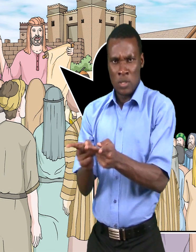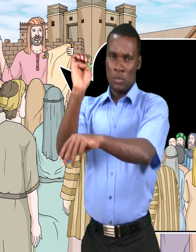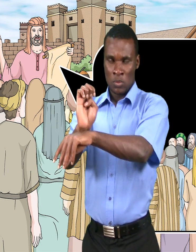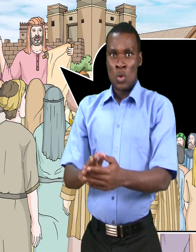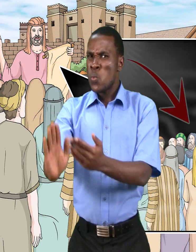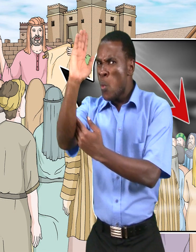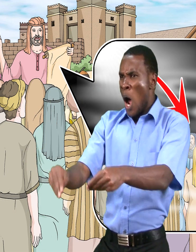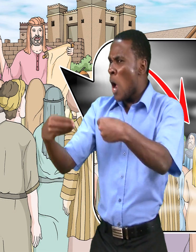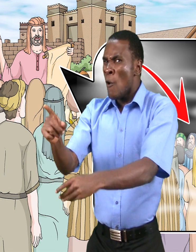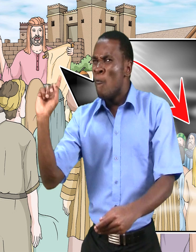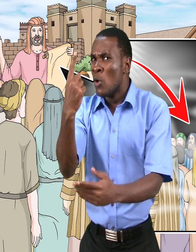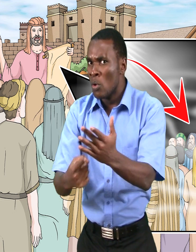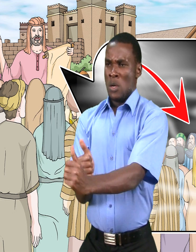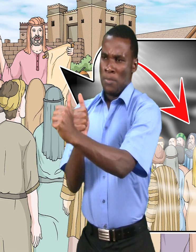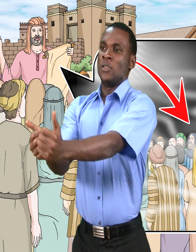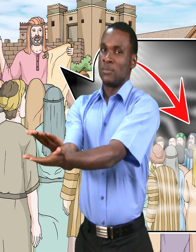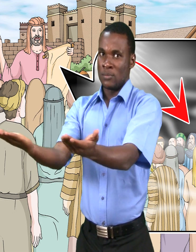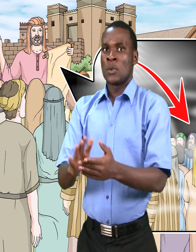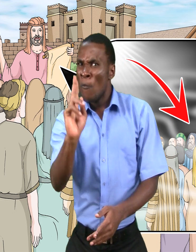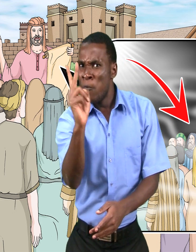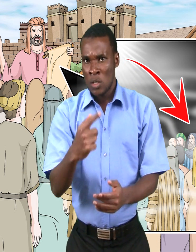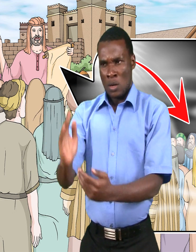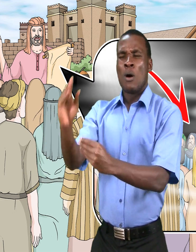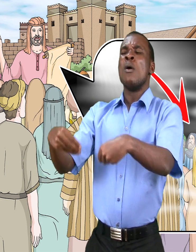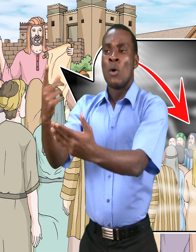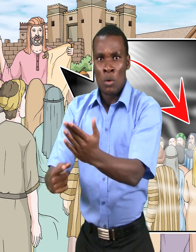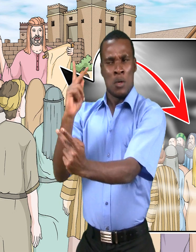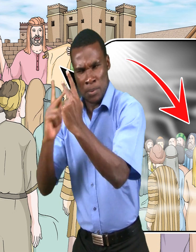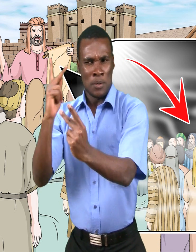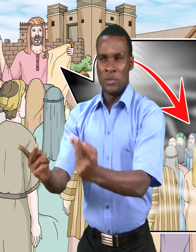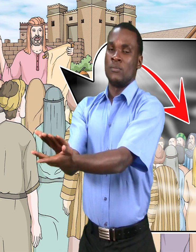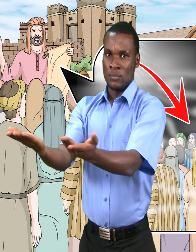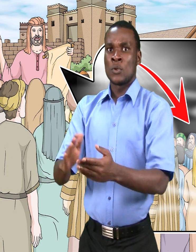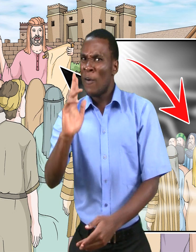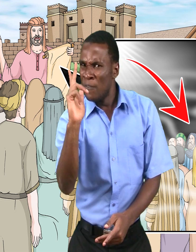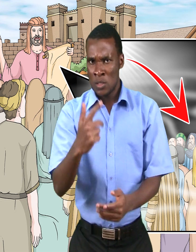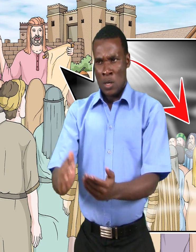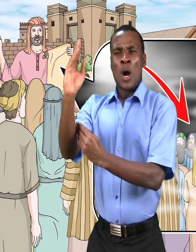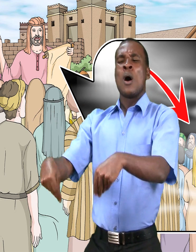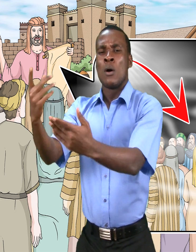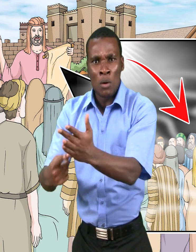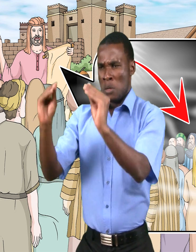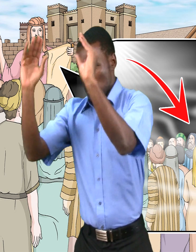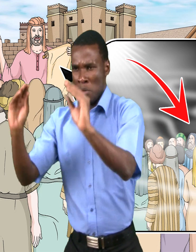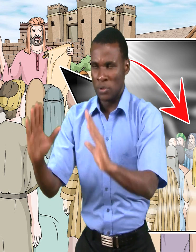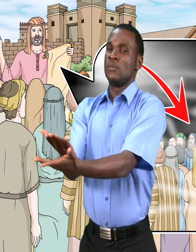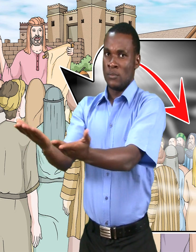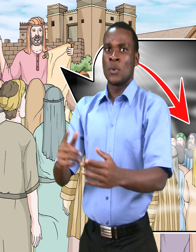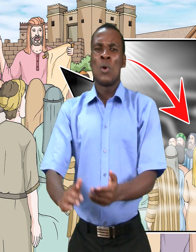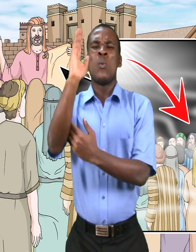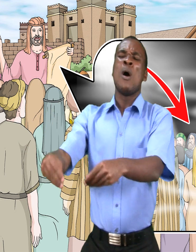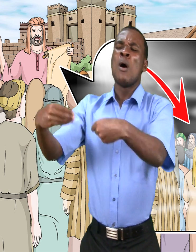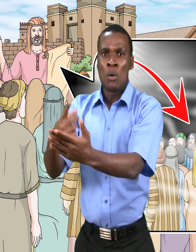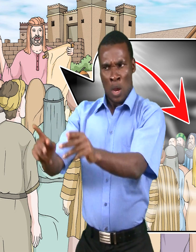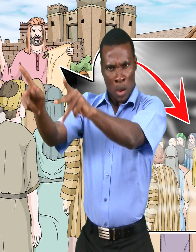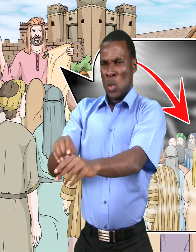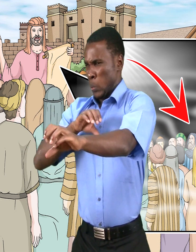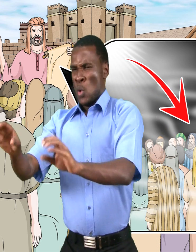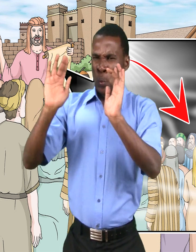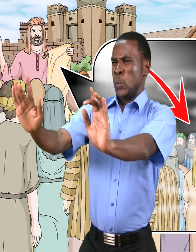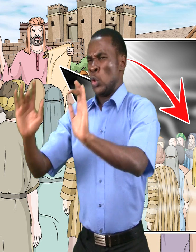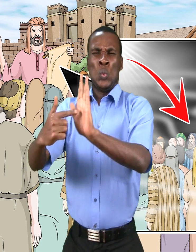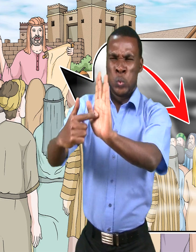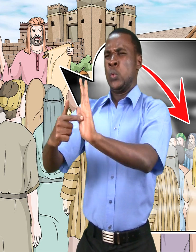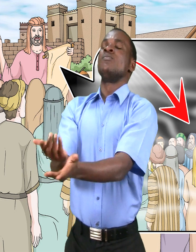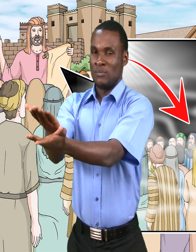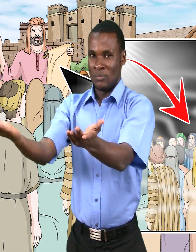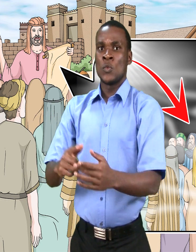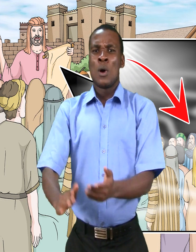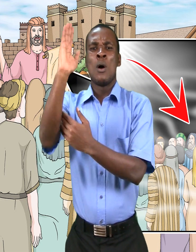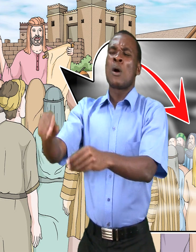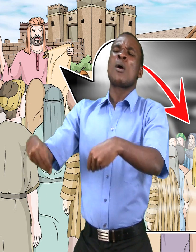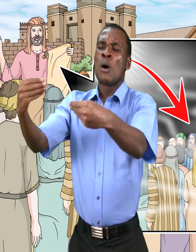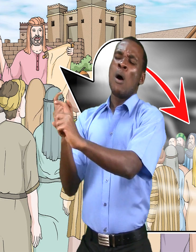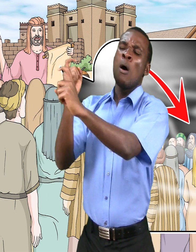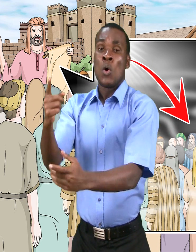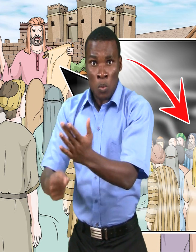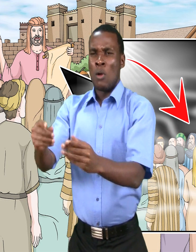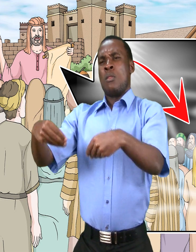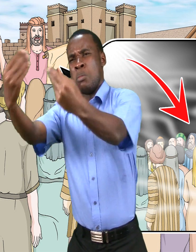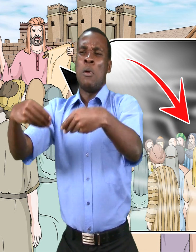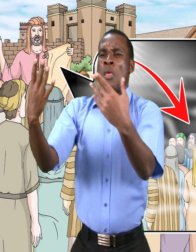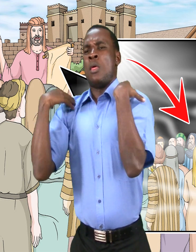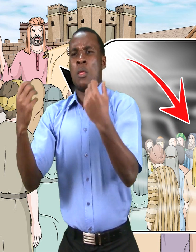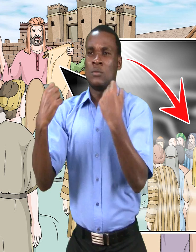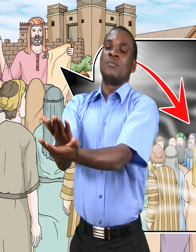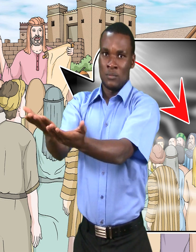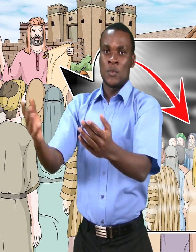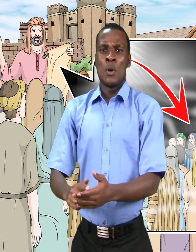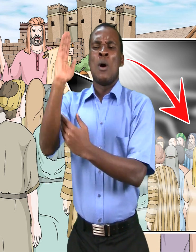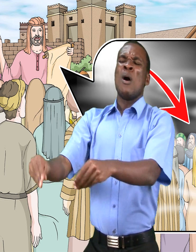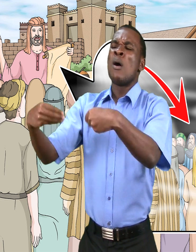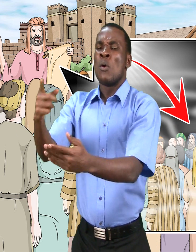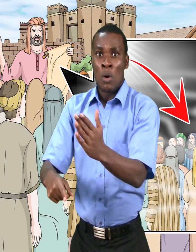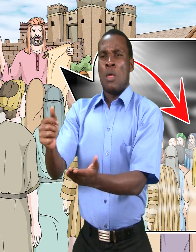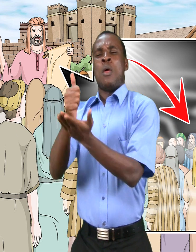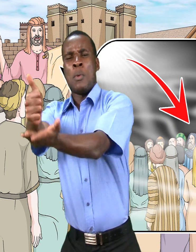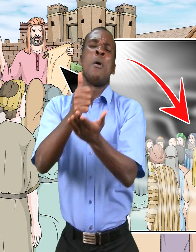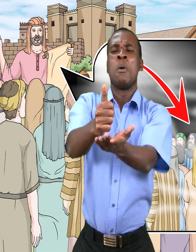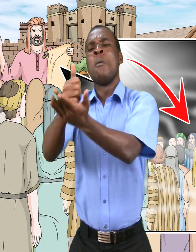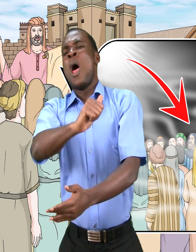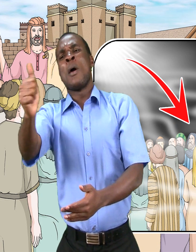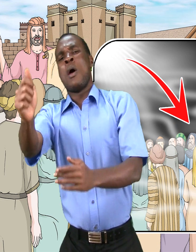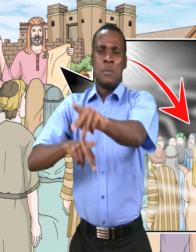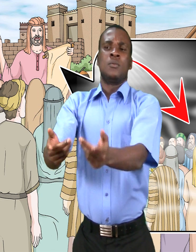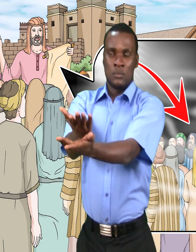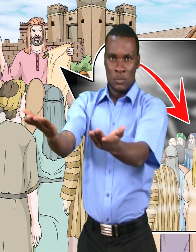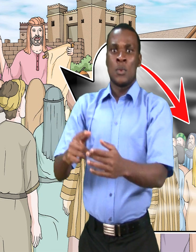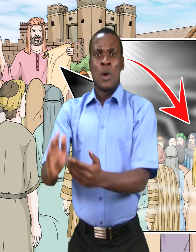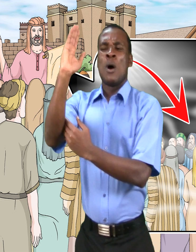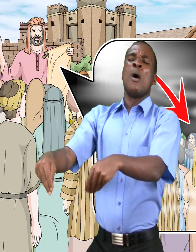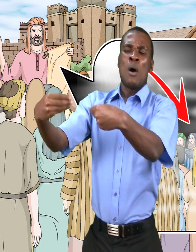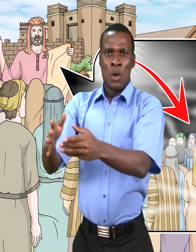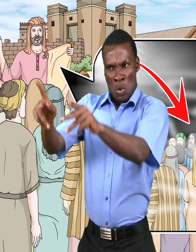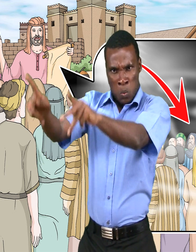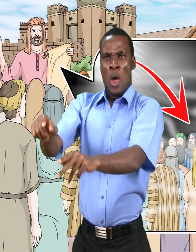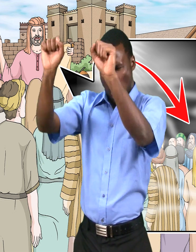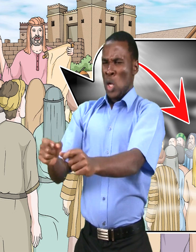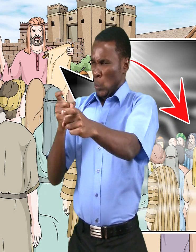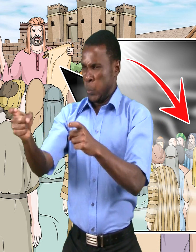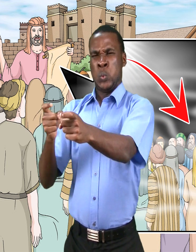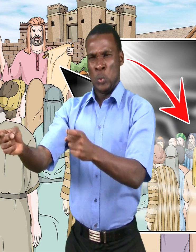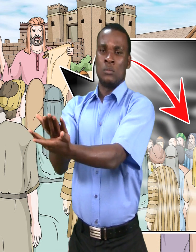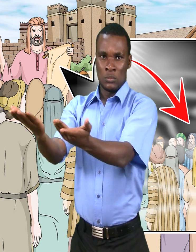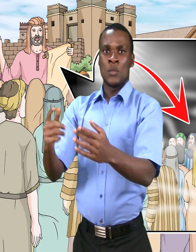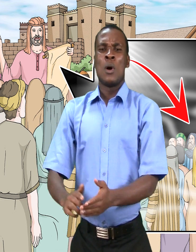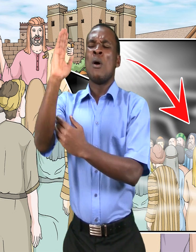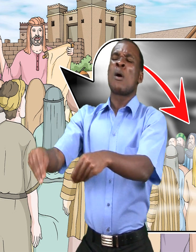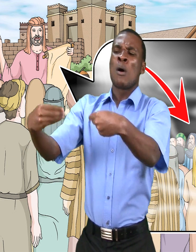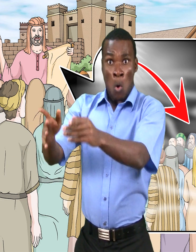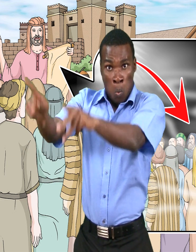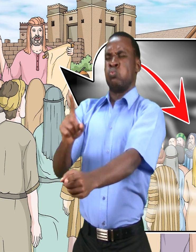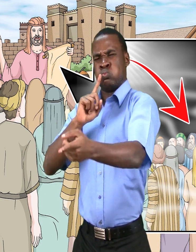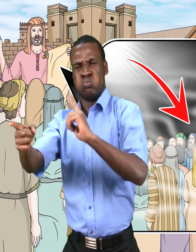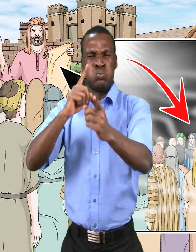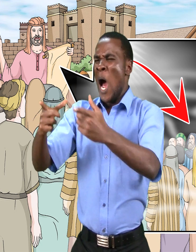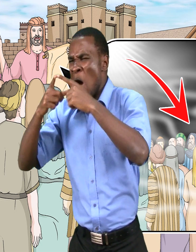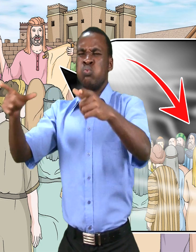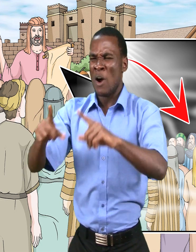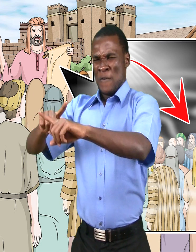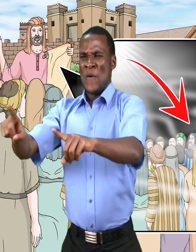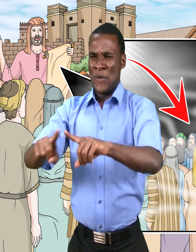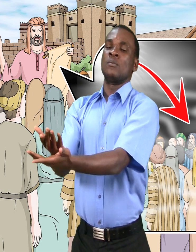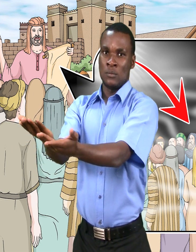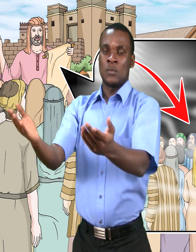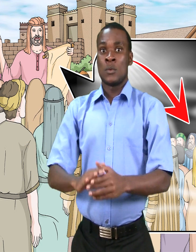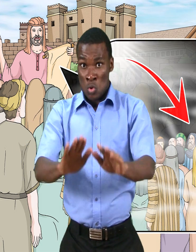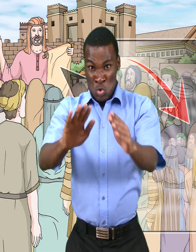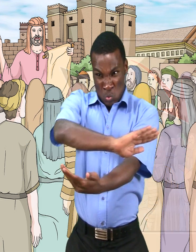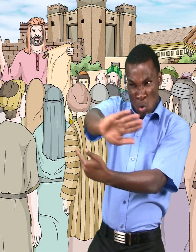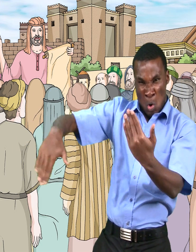And in the church God has appointed first of all apostles, second prophets, third teachers, then workers of miracles, and those with gifts of healing, helping, administration, and various tongues.